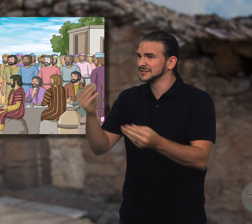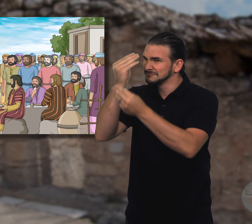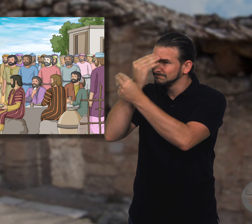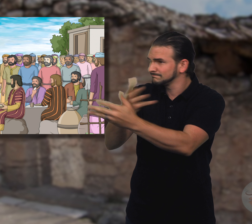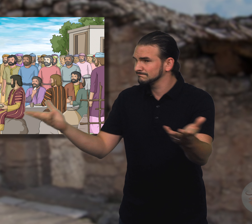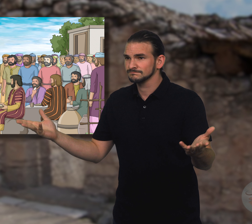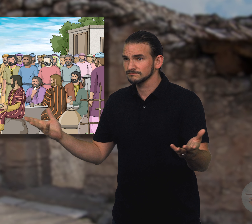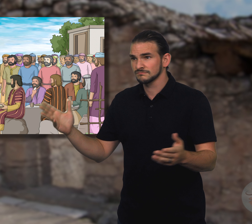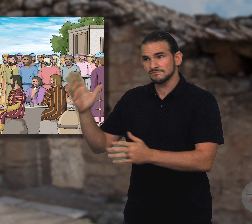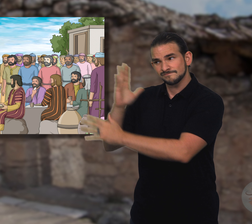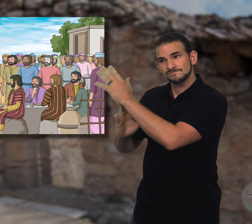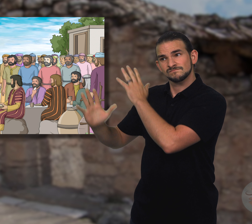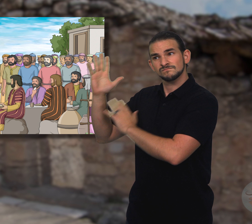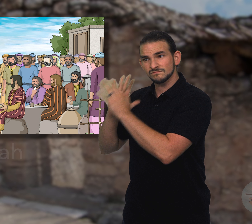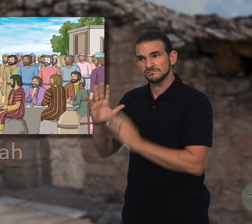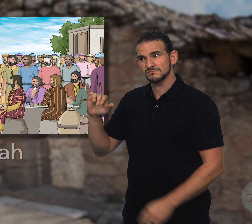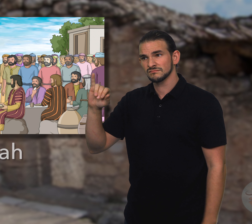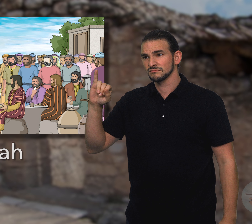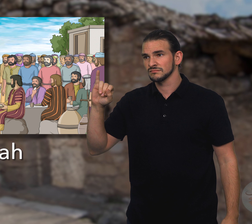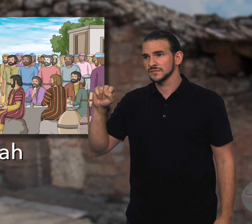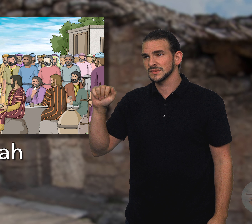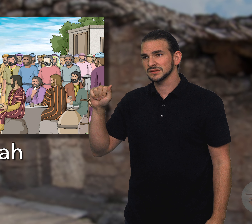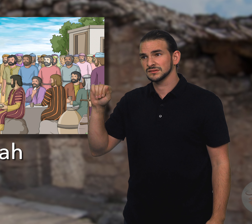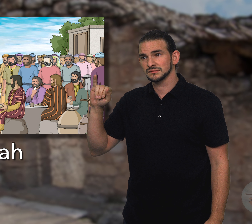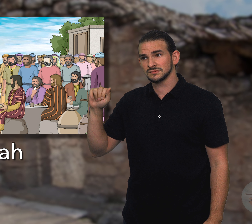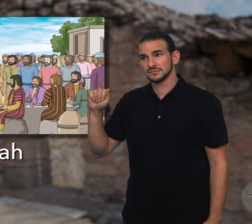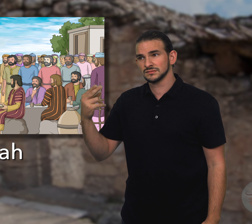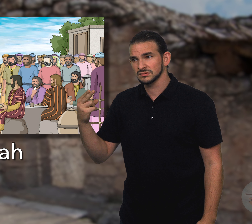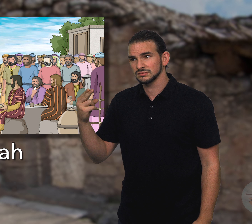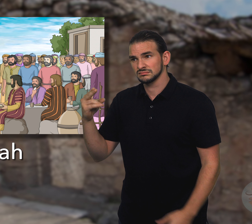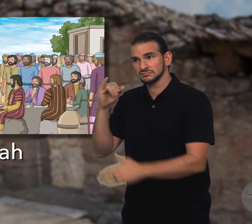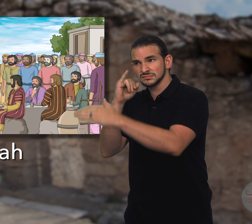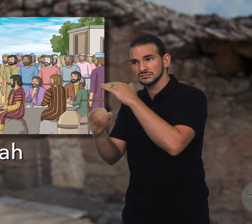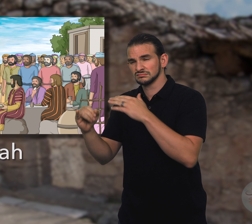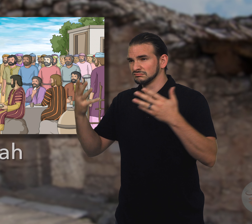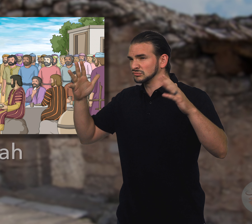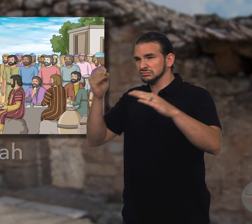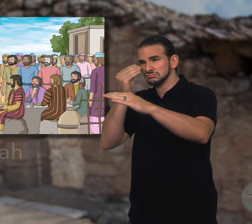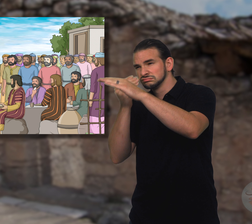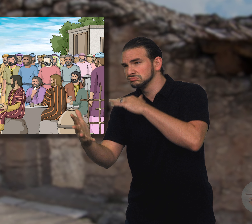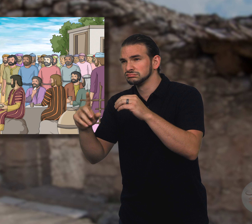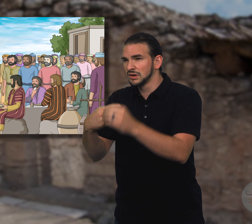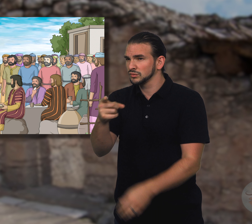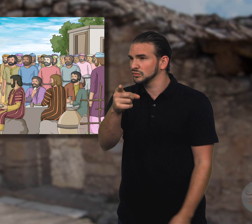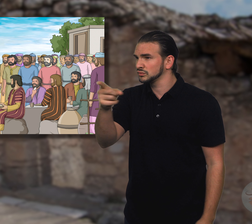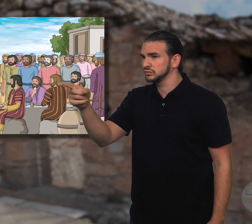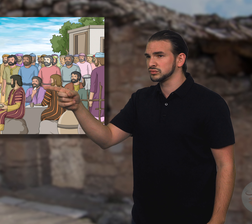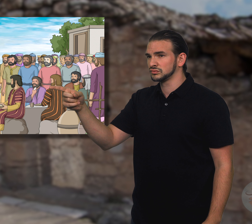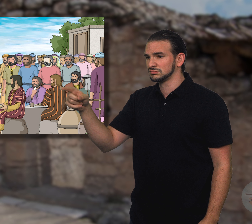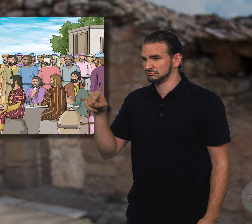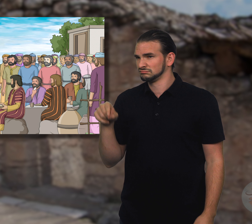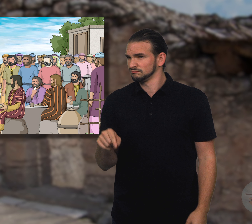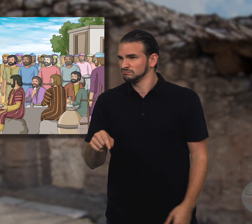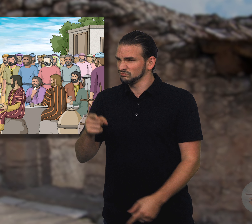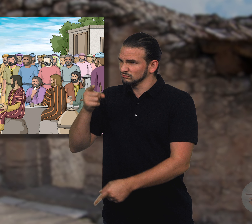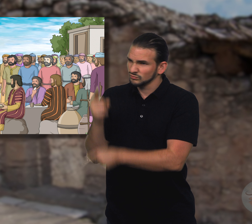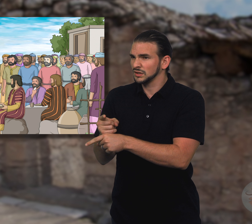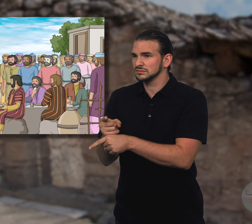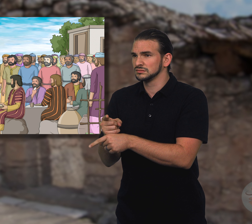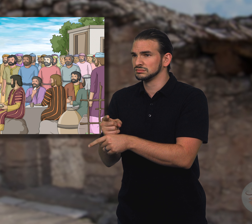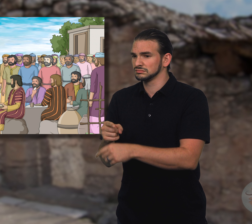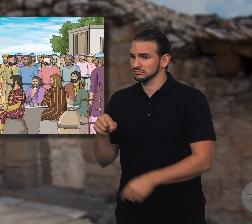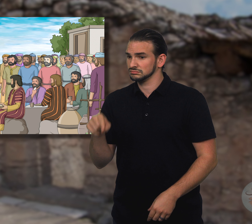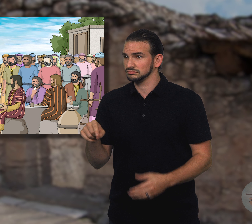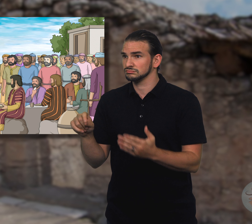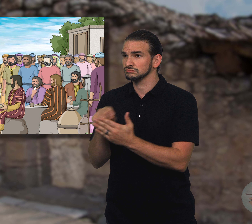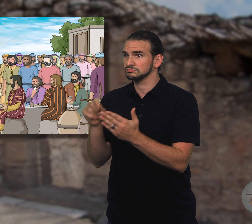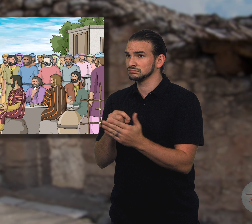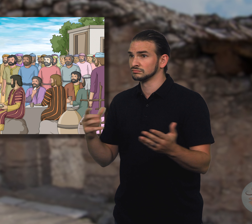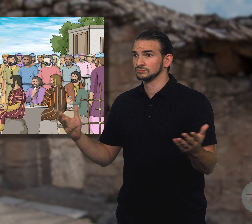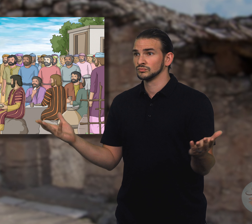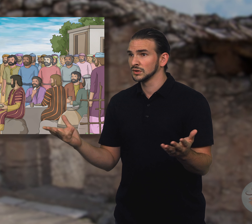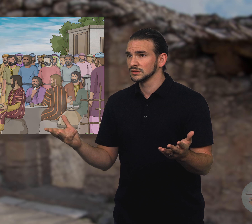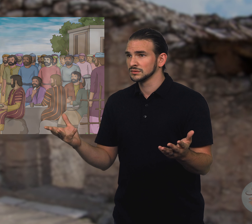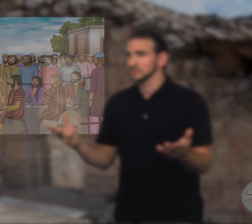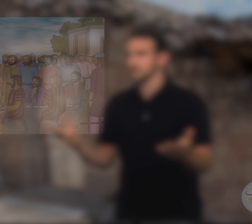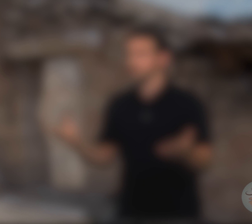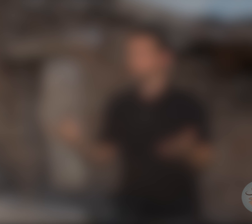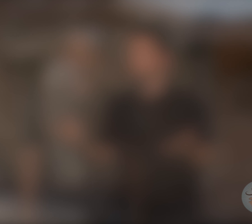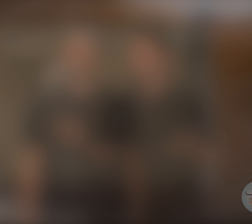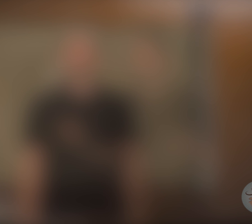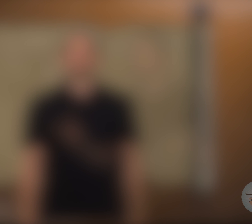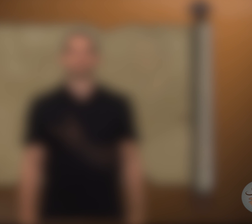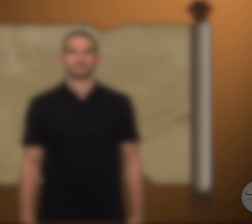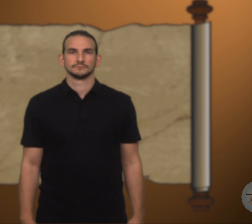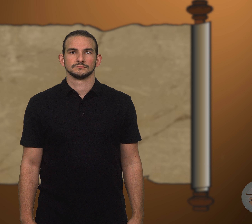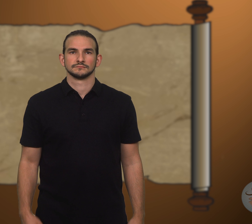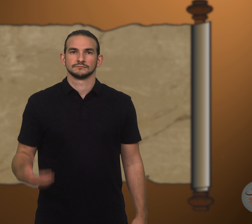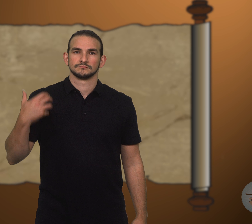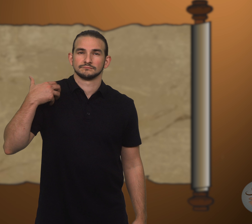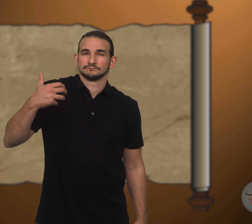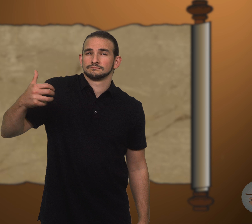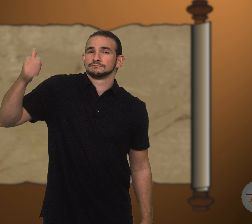Isaiah prophesied correctly about you: